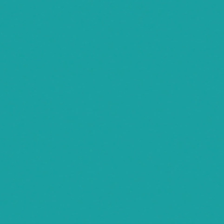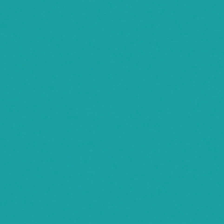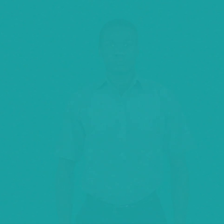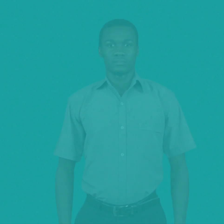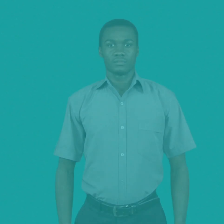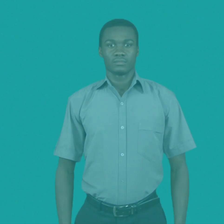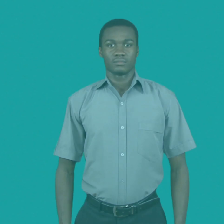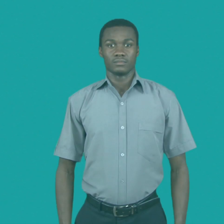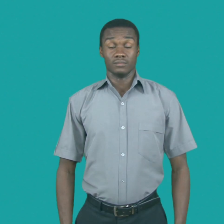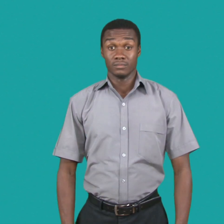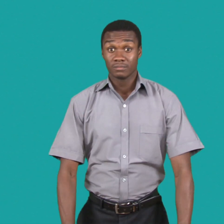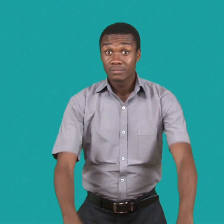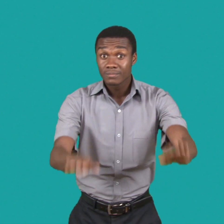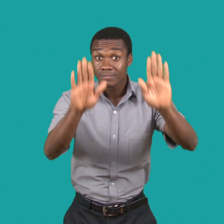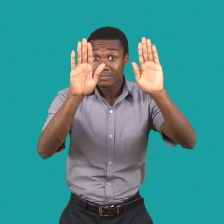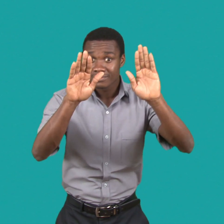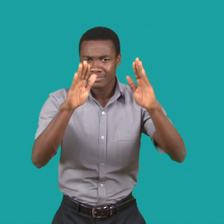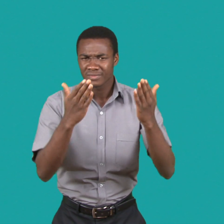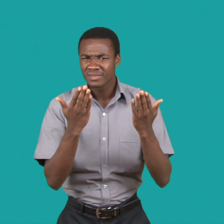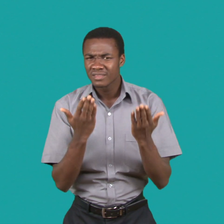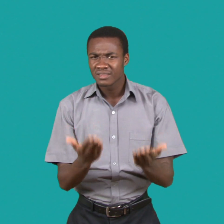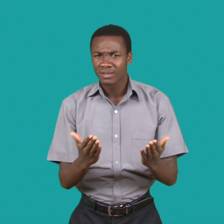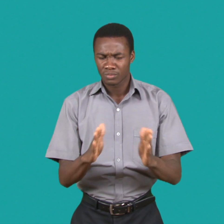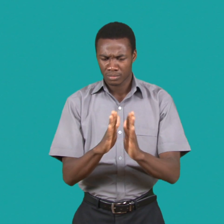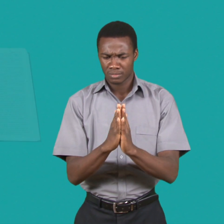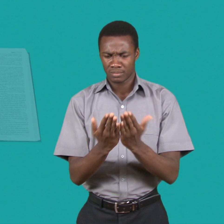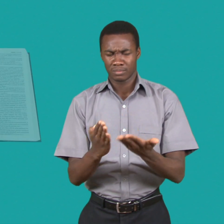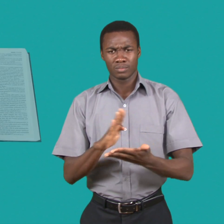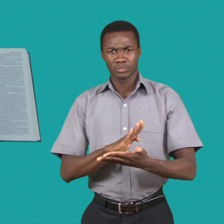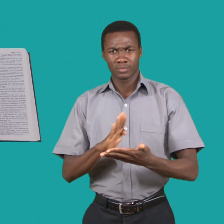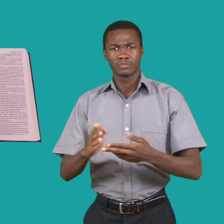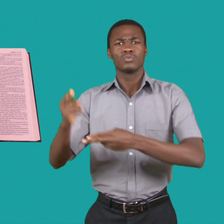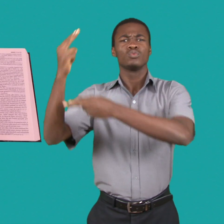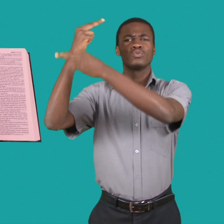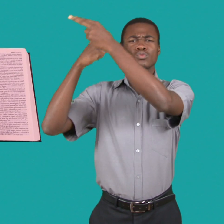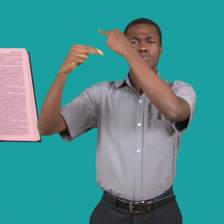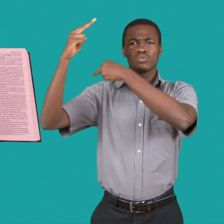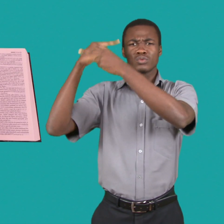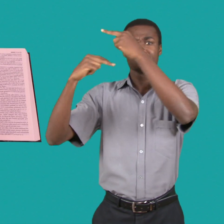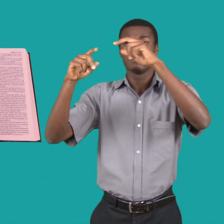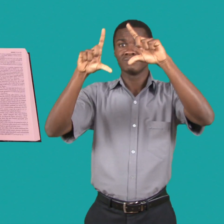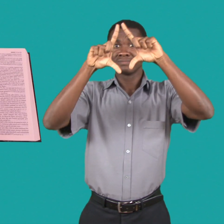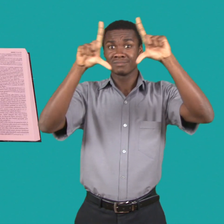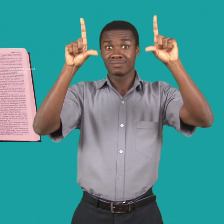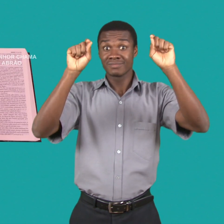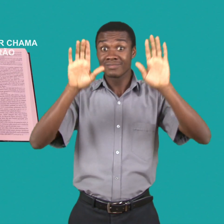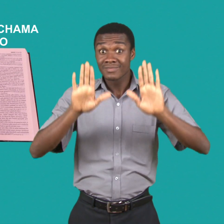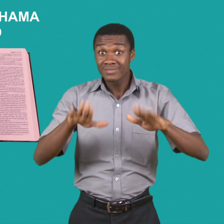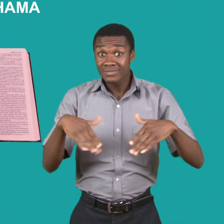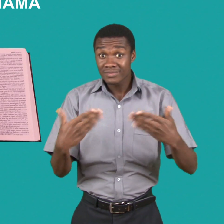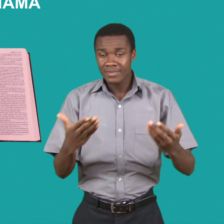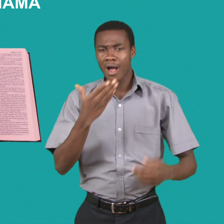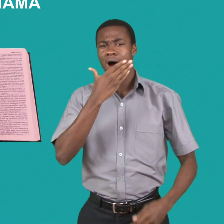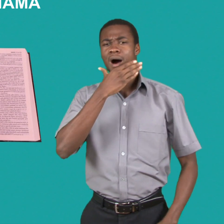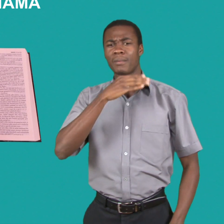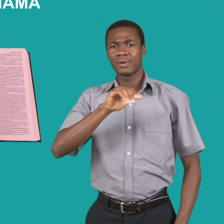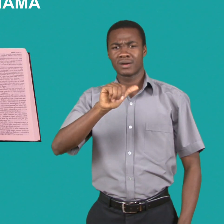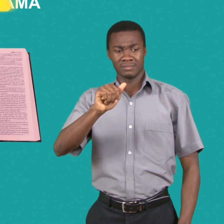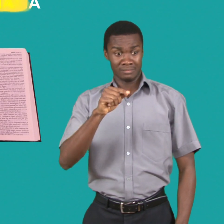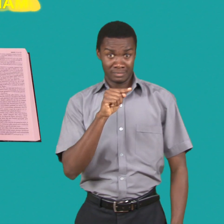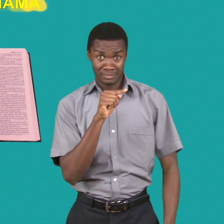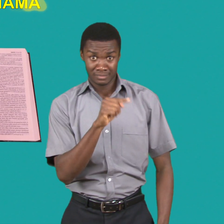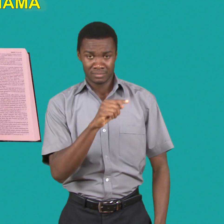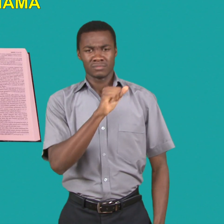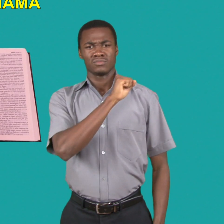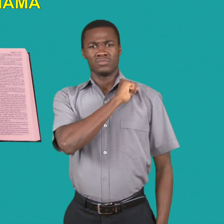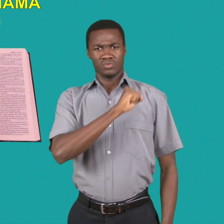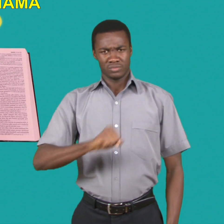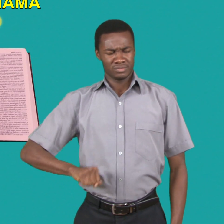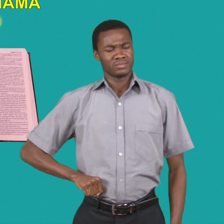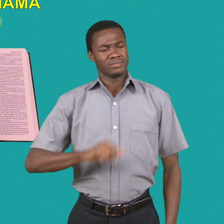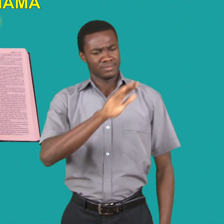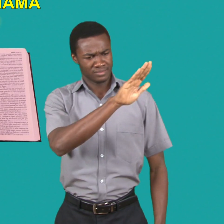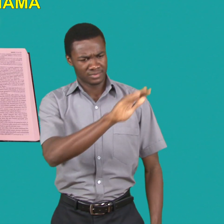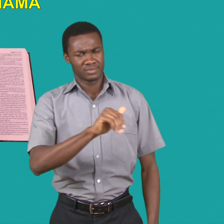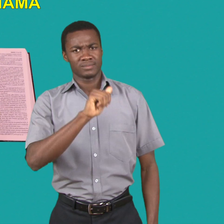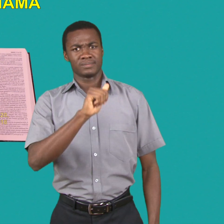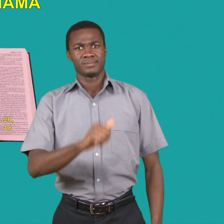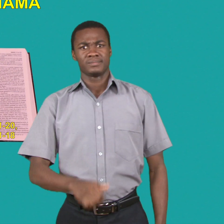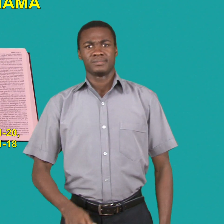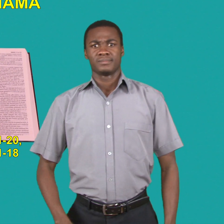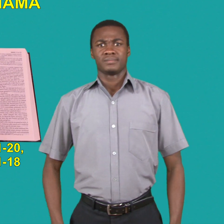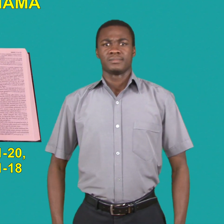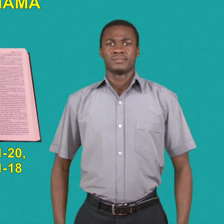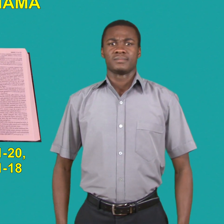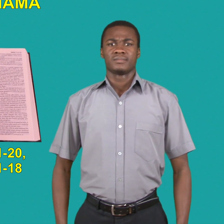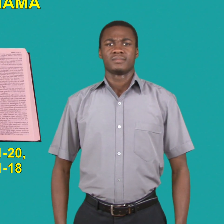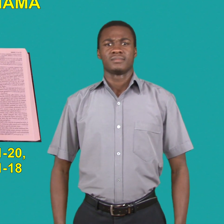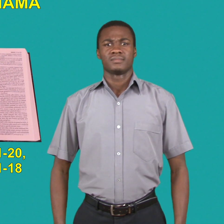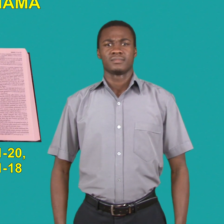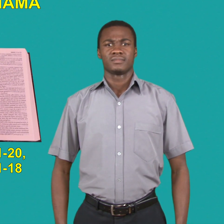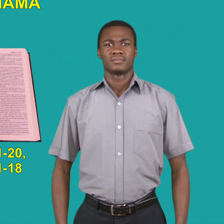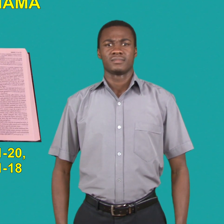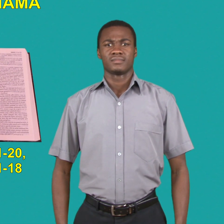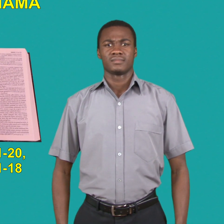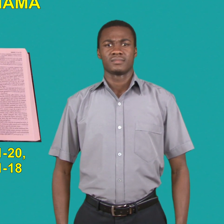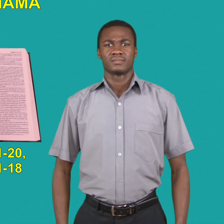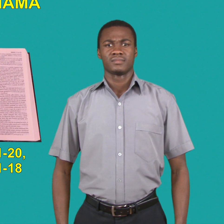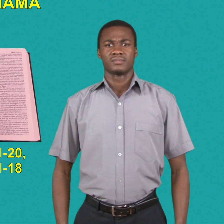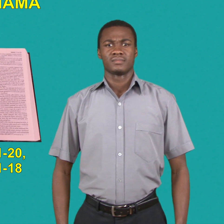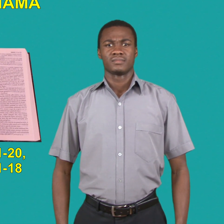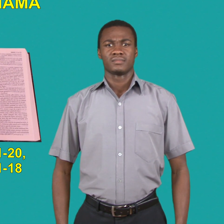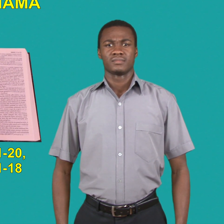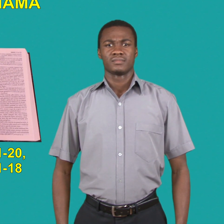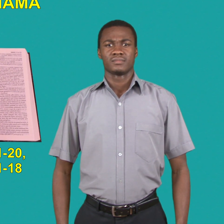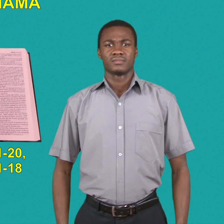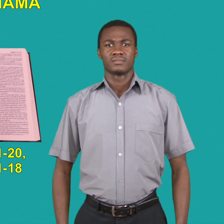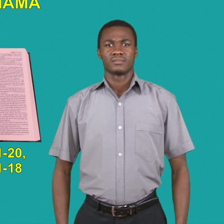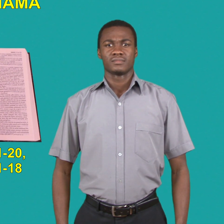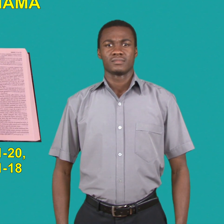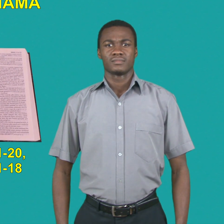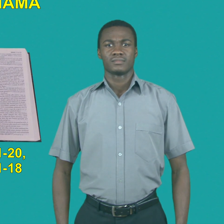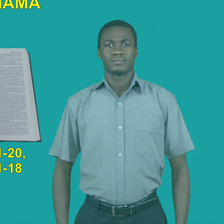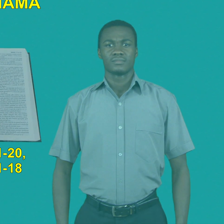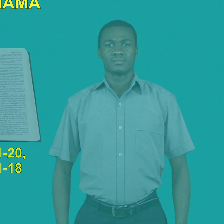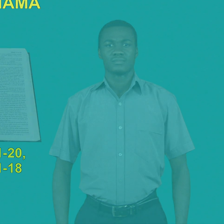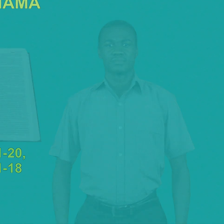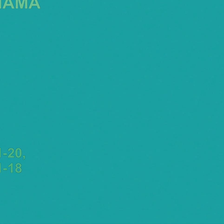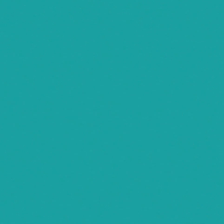The Lord calls Abram